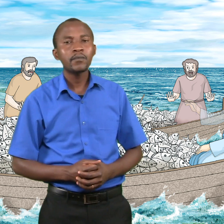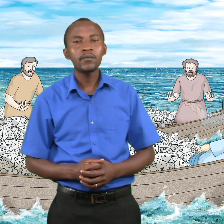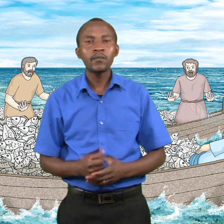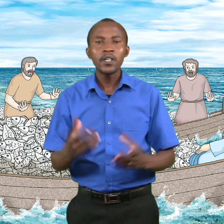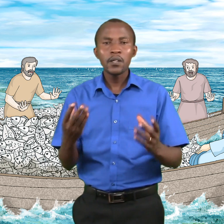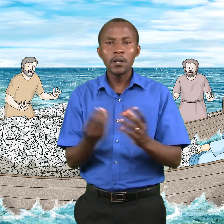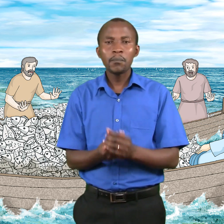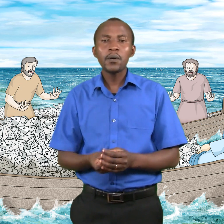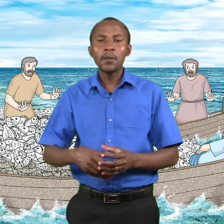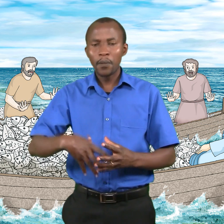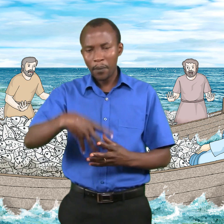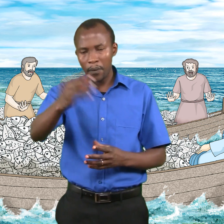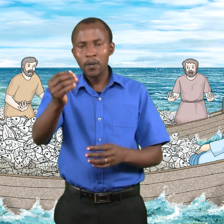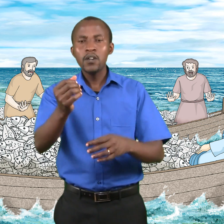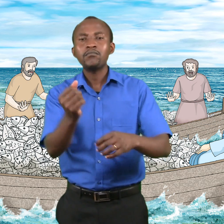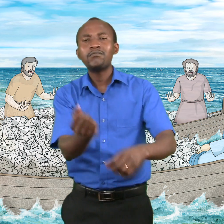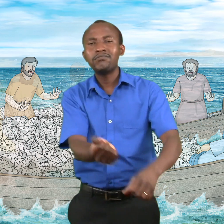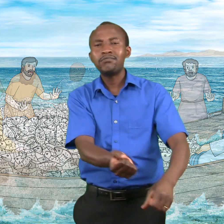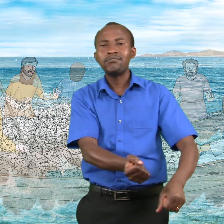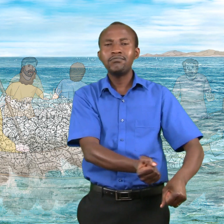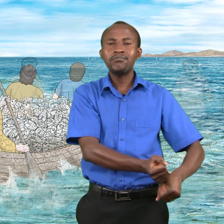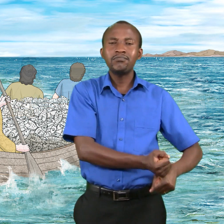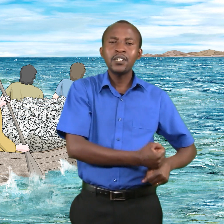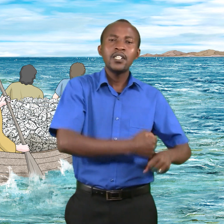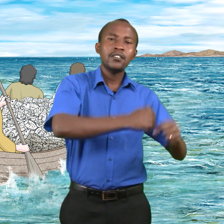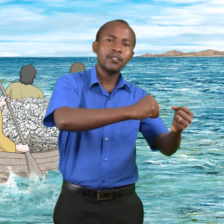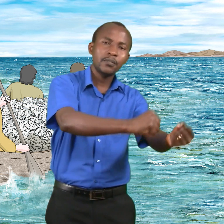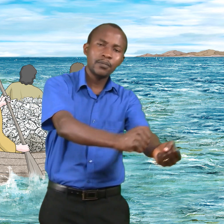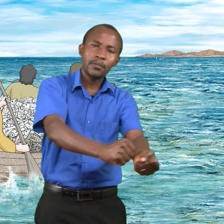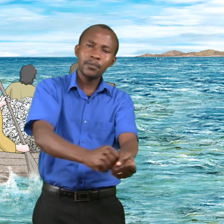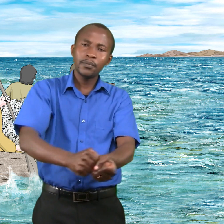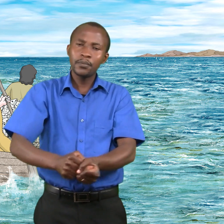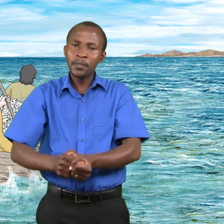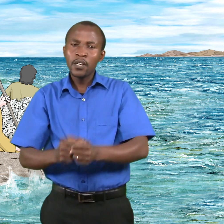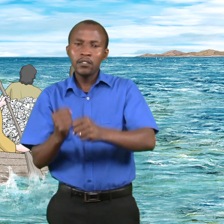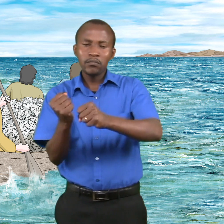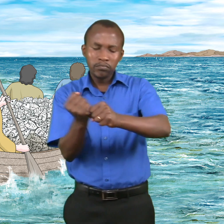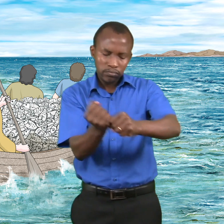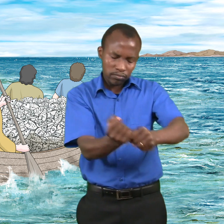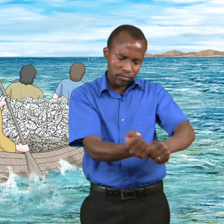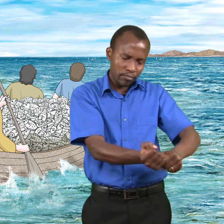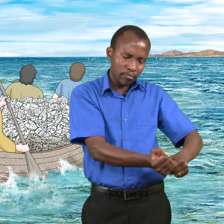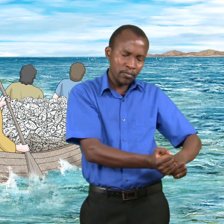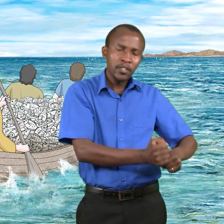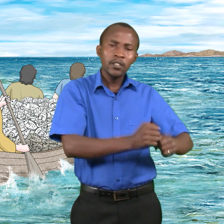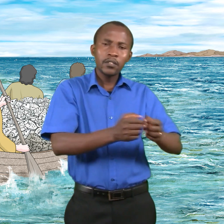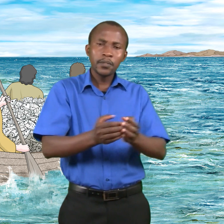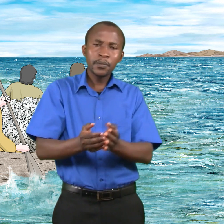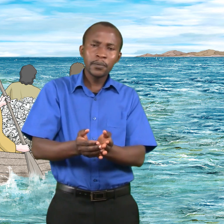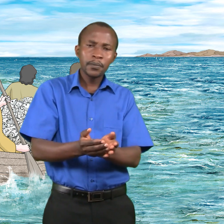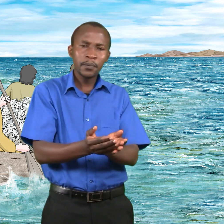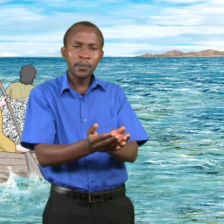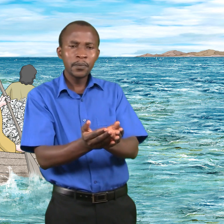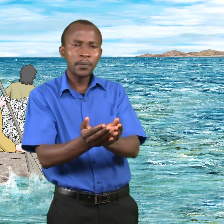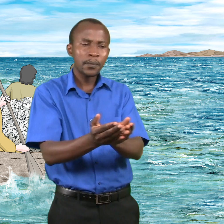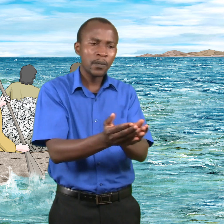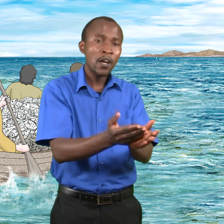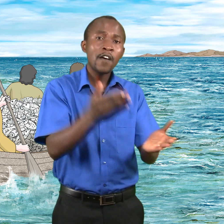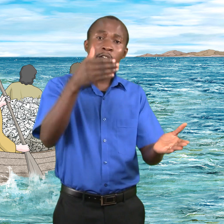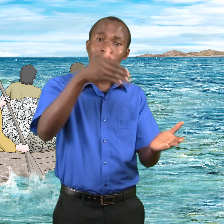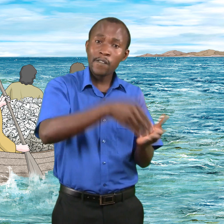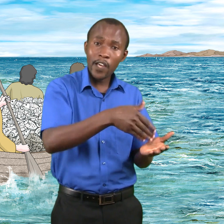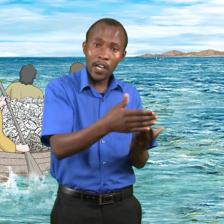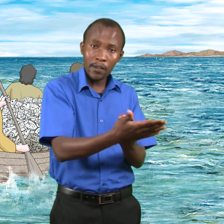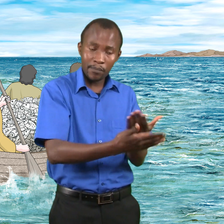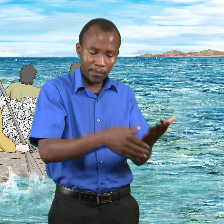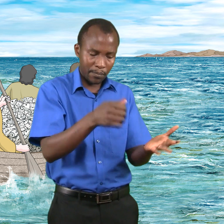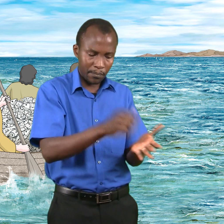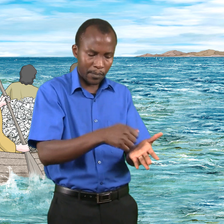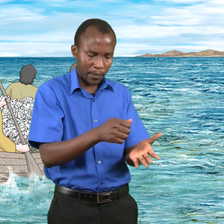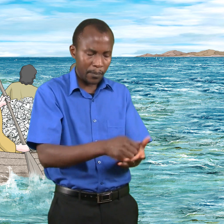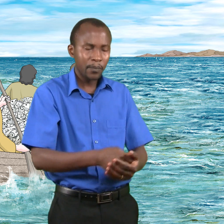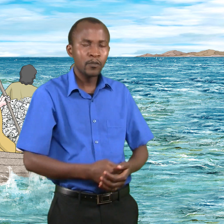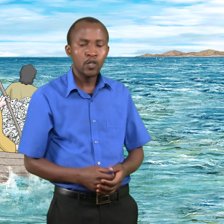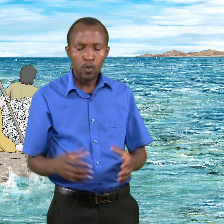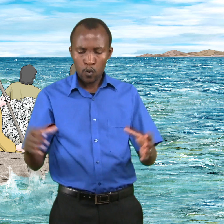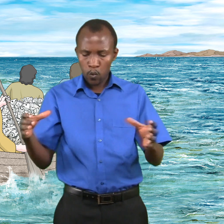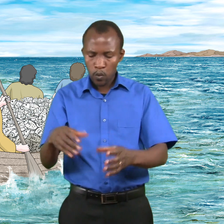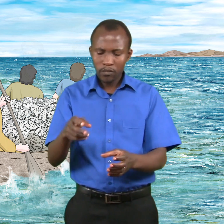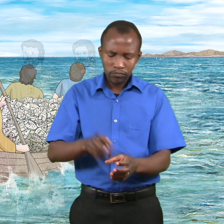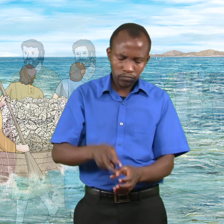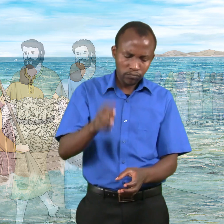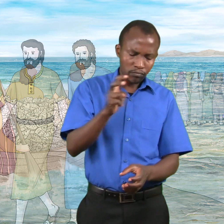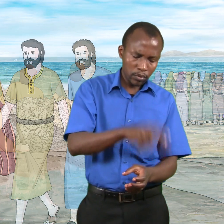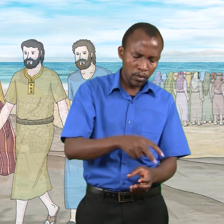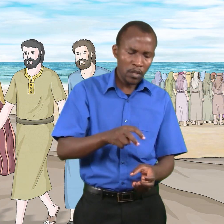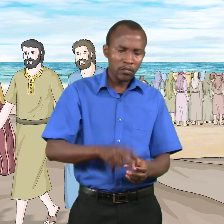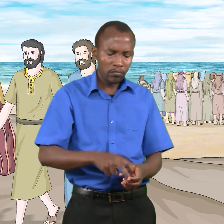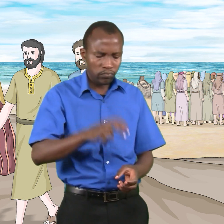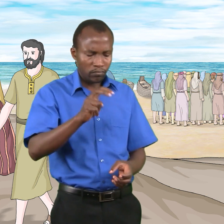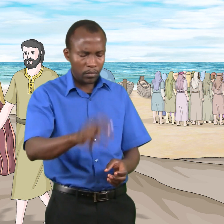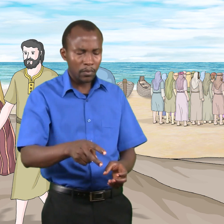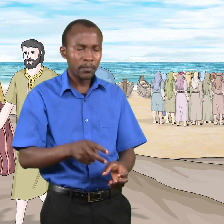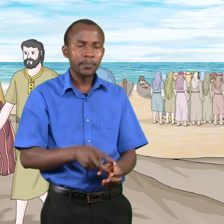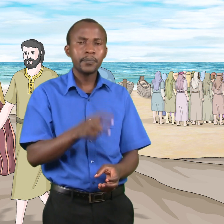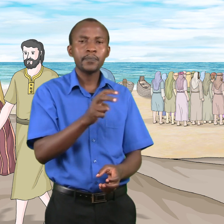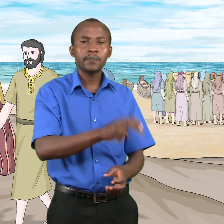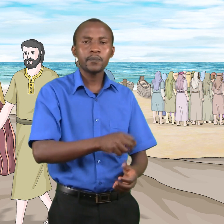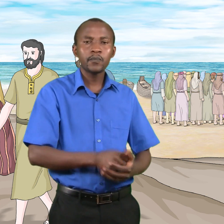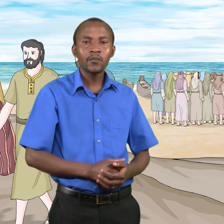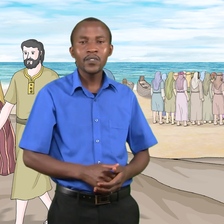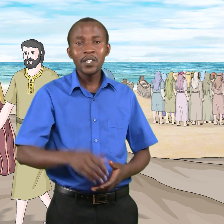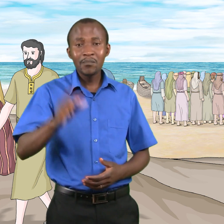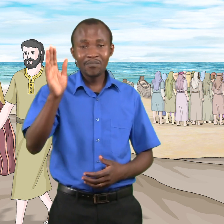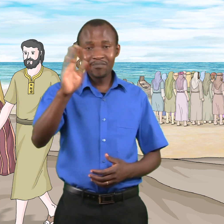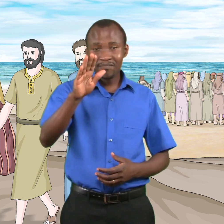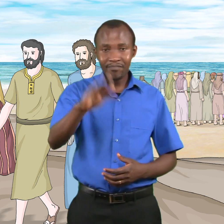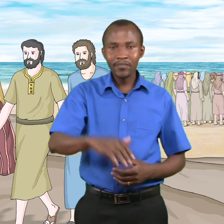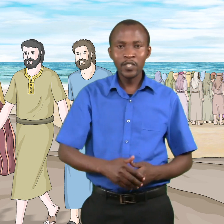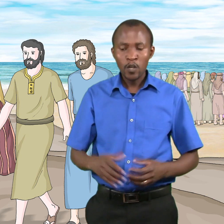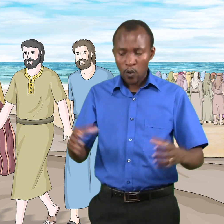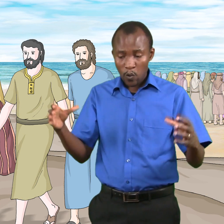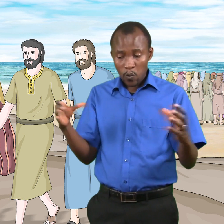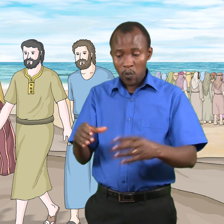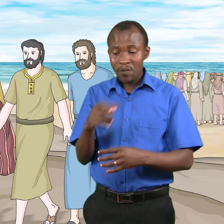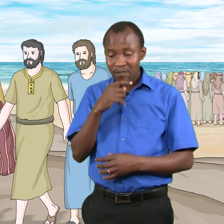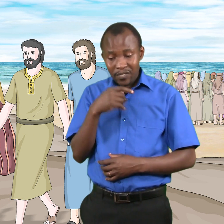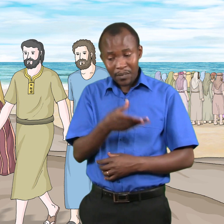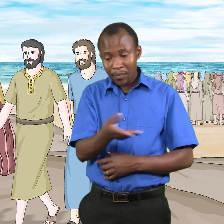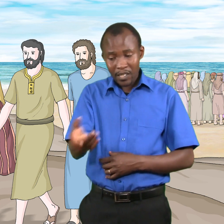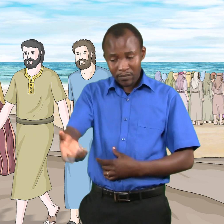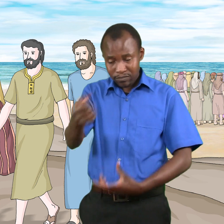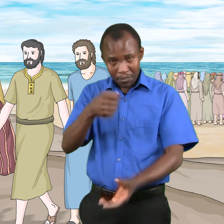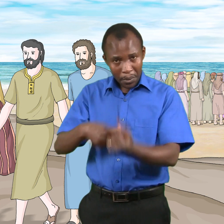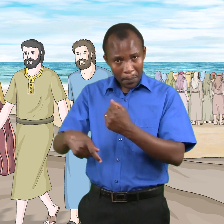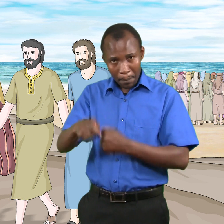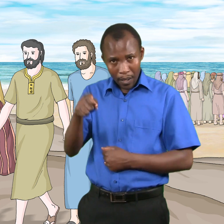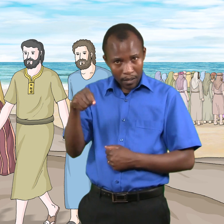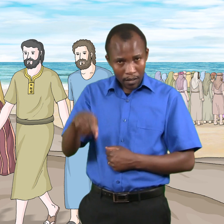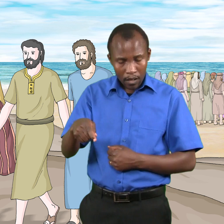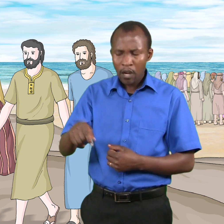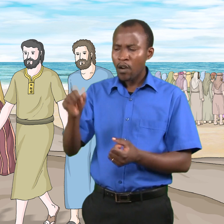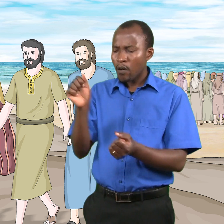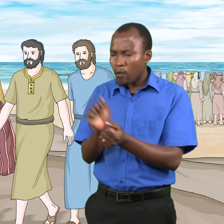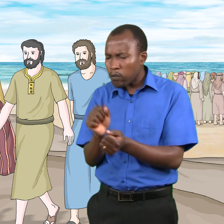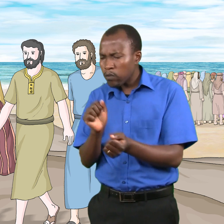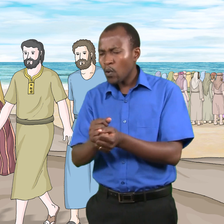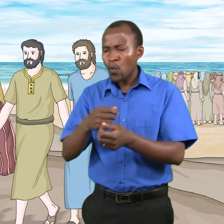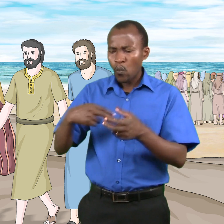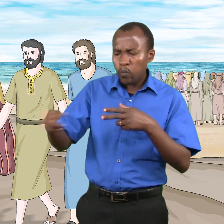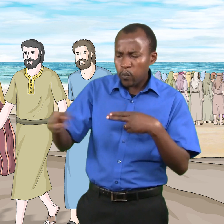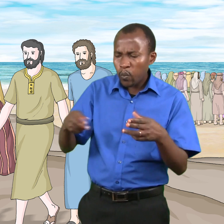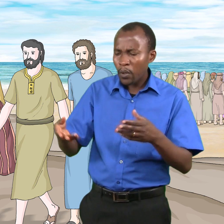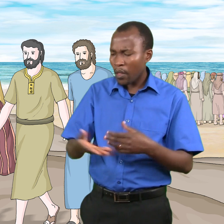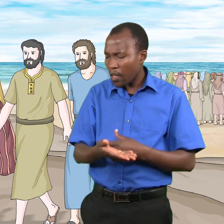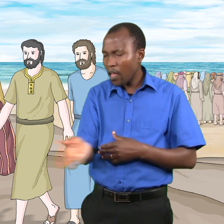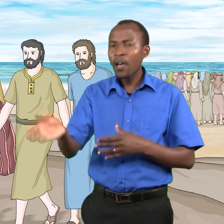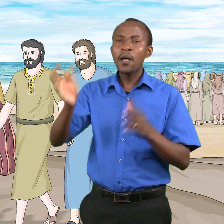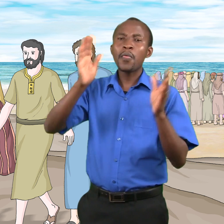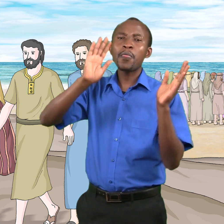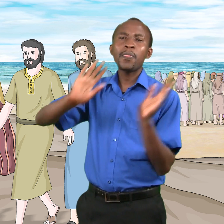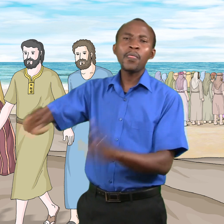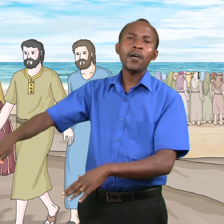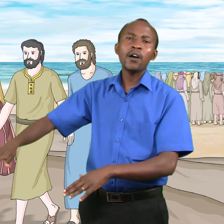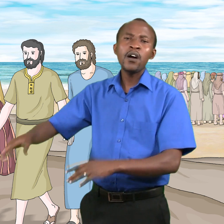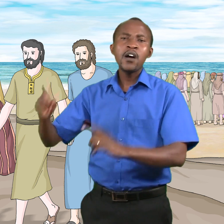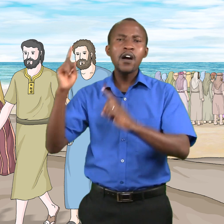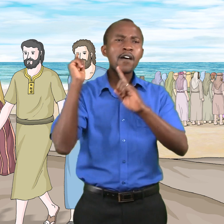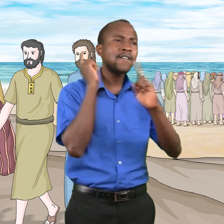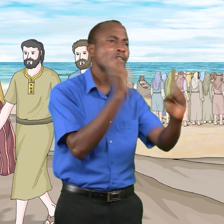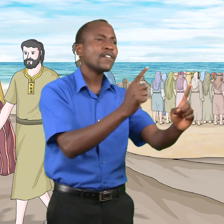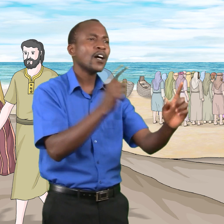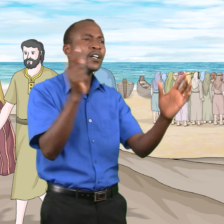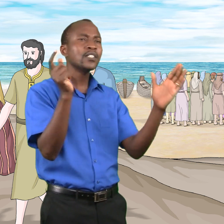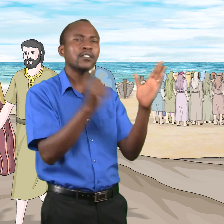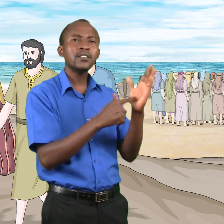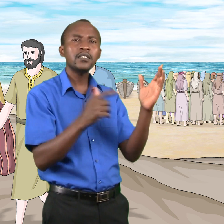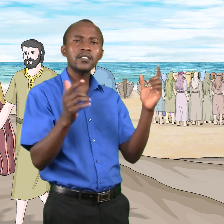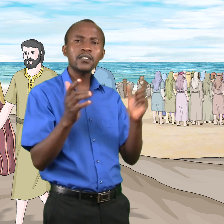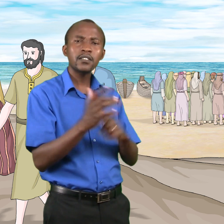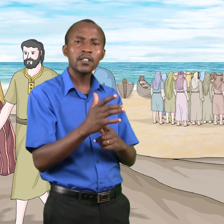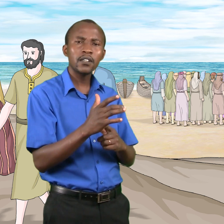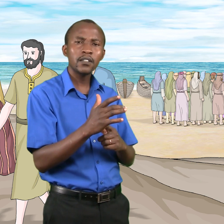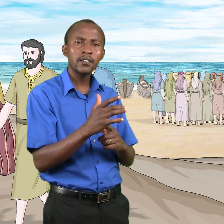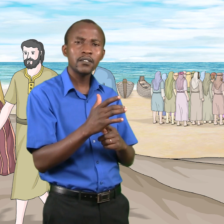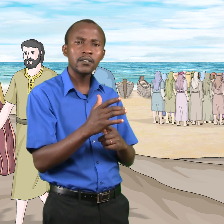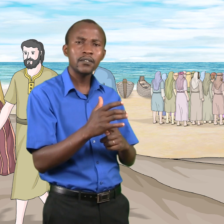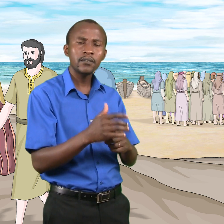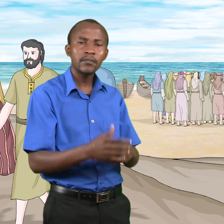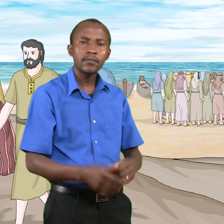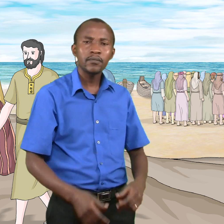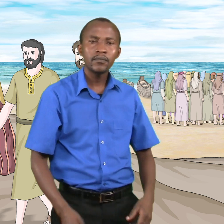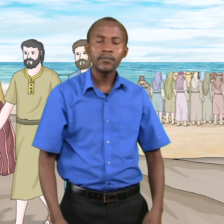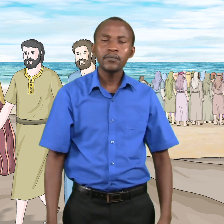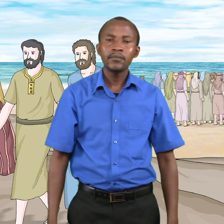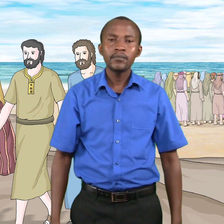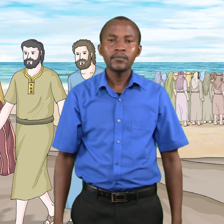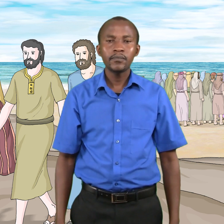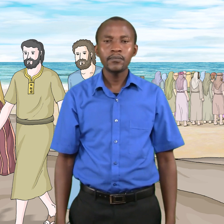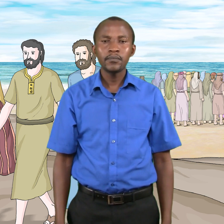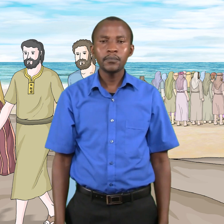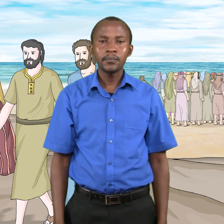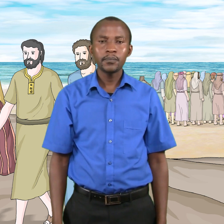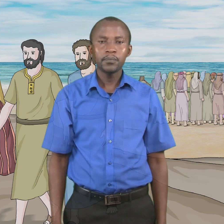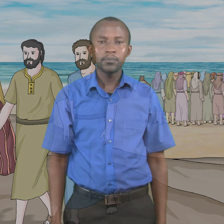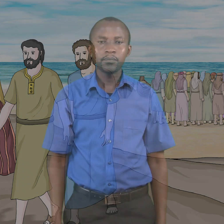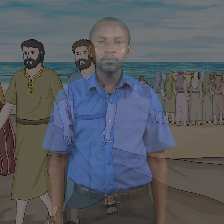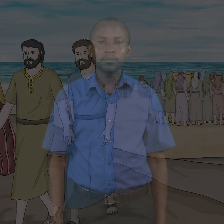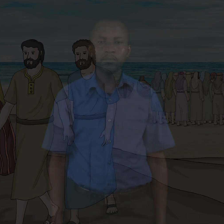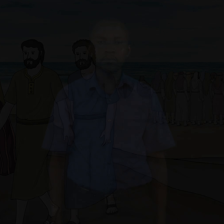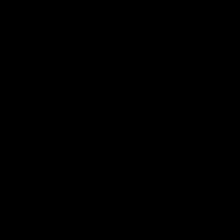And when they had brought their boats ashore, they left everything and followed Him.